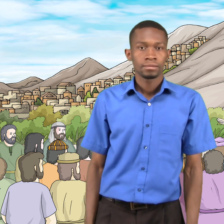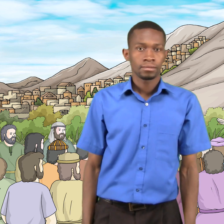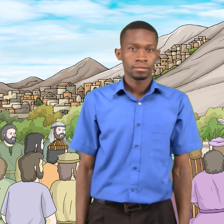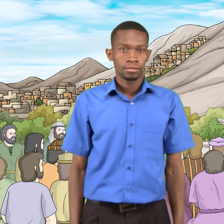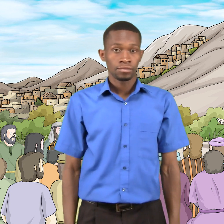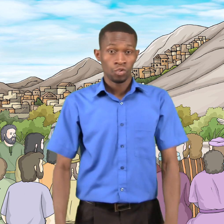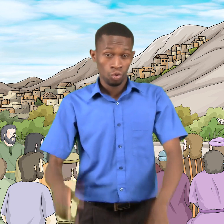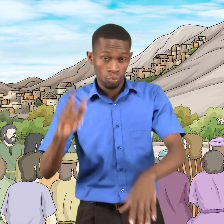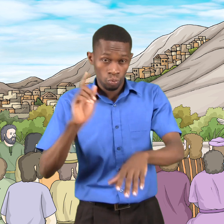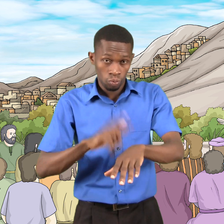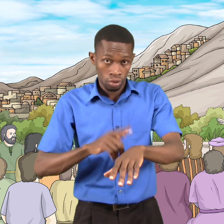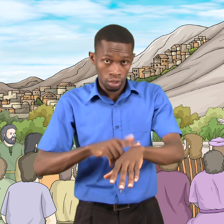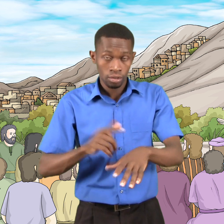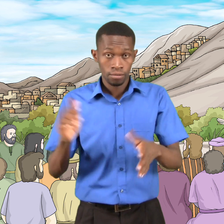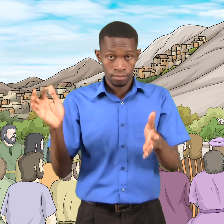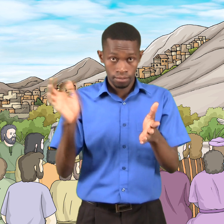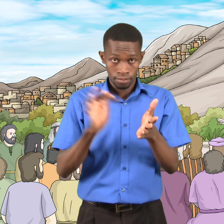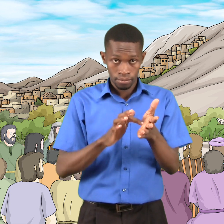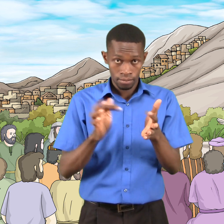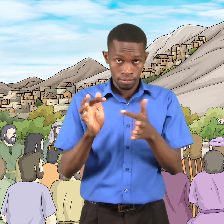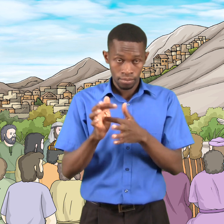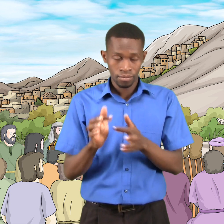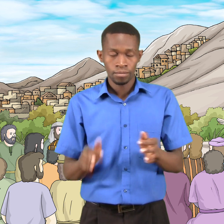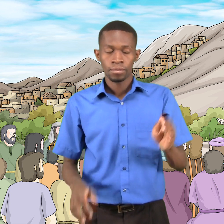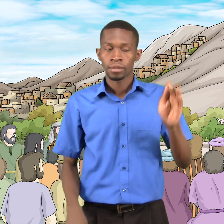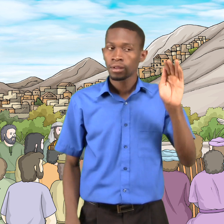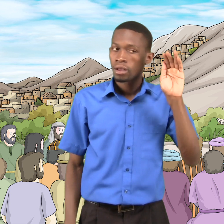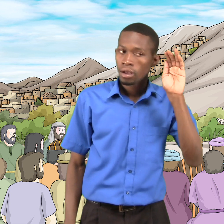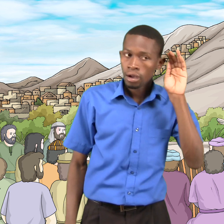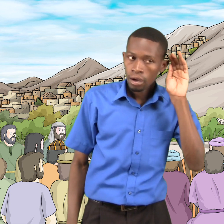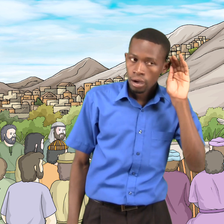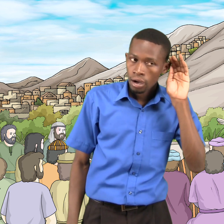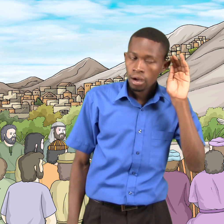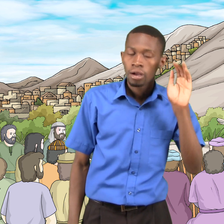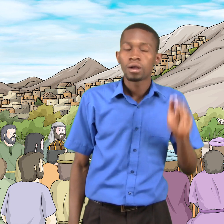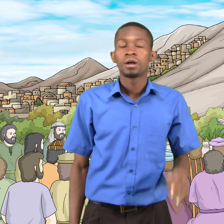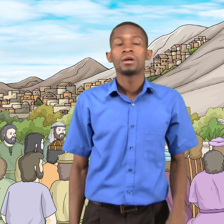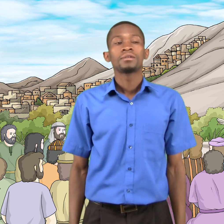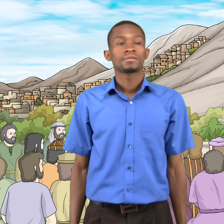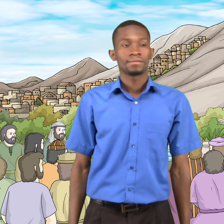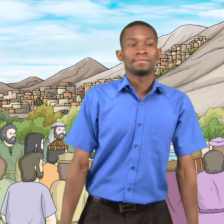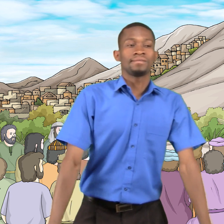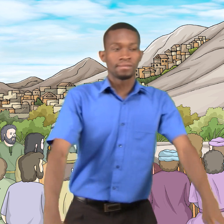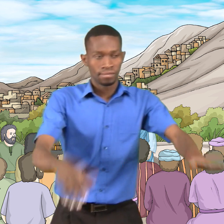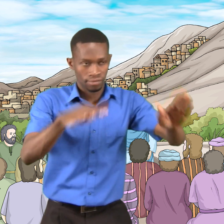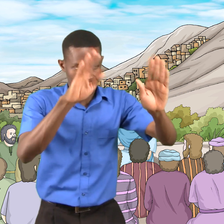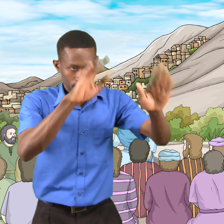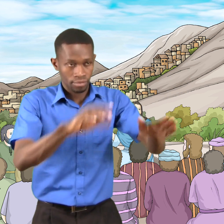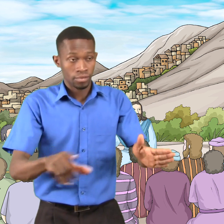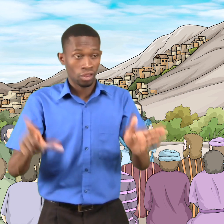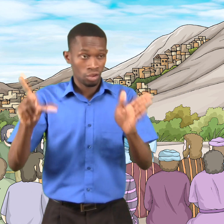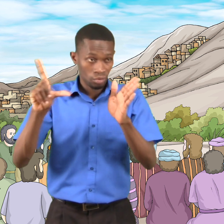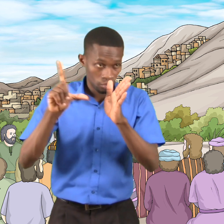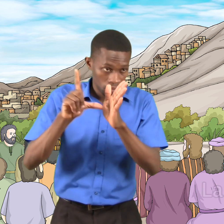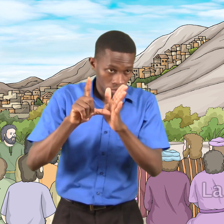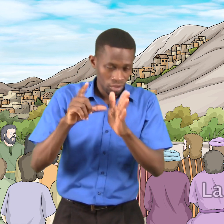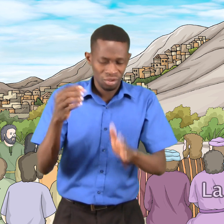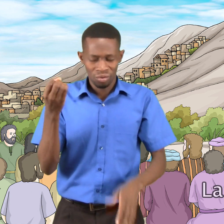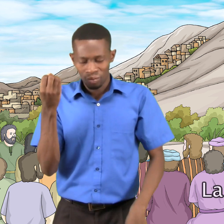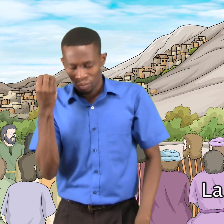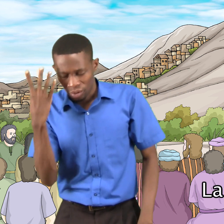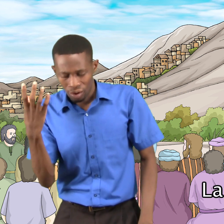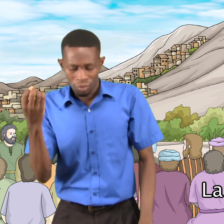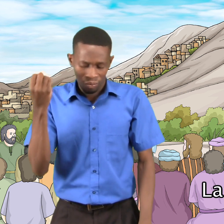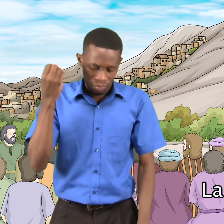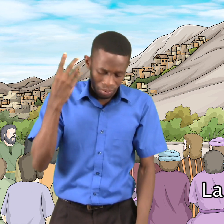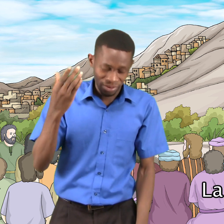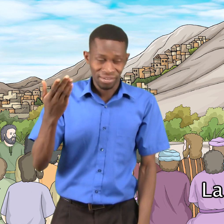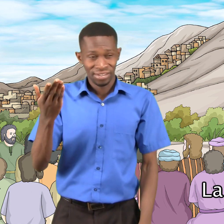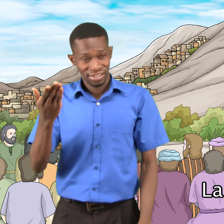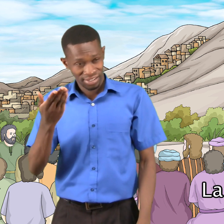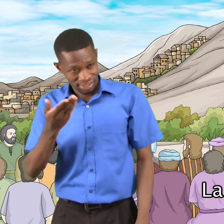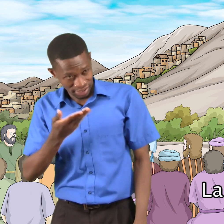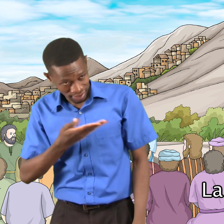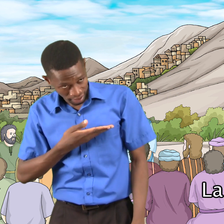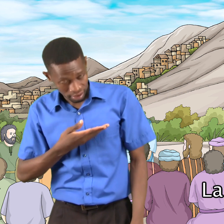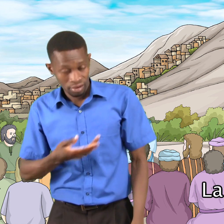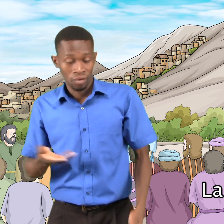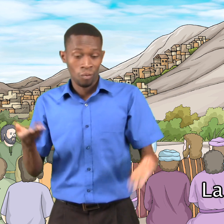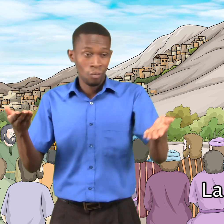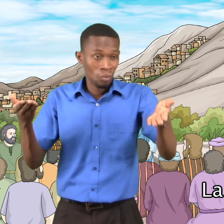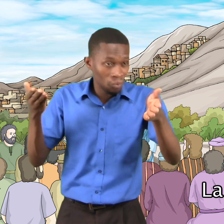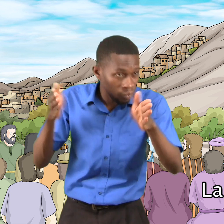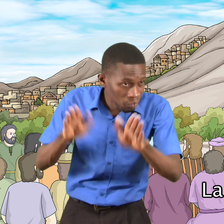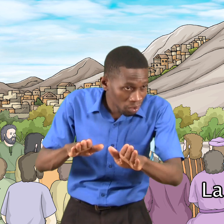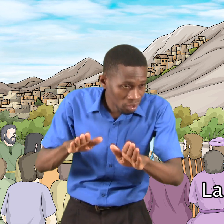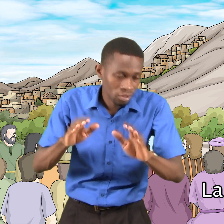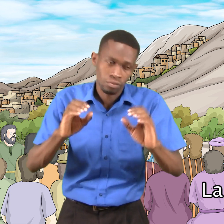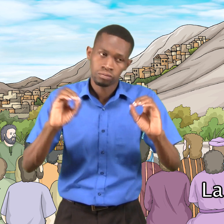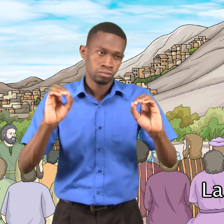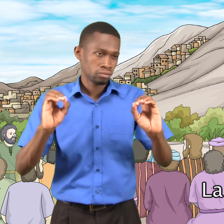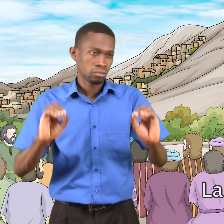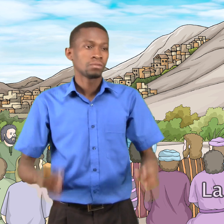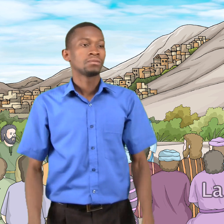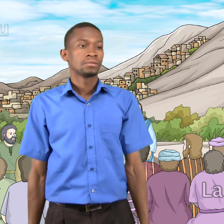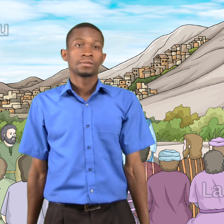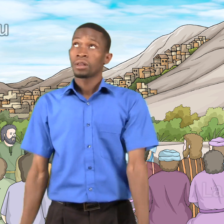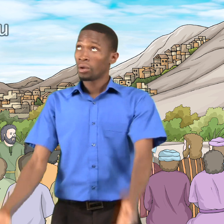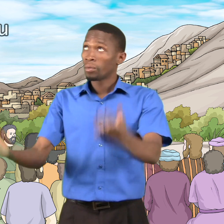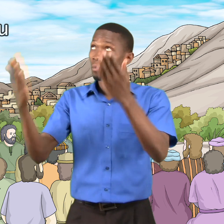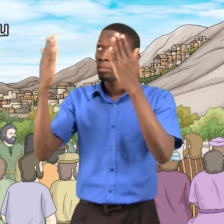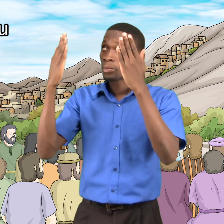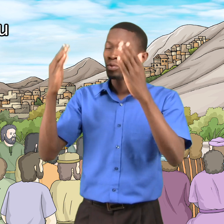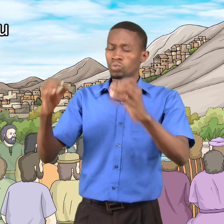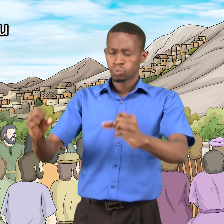When Jesus heard this, He said, “This sickness will not end in death.